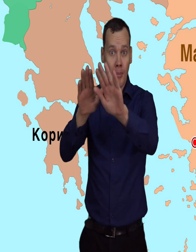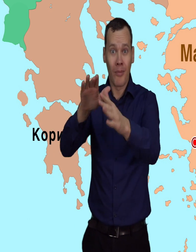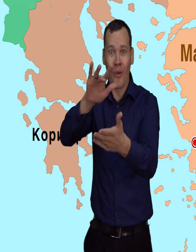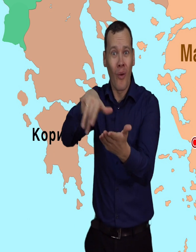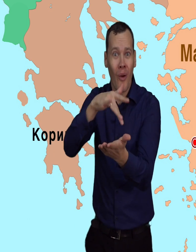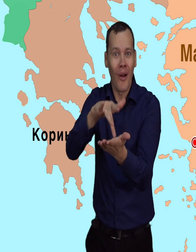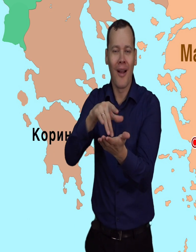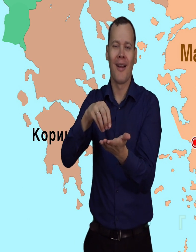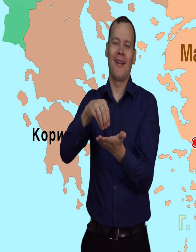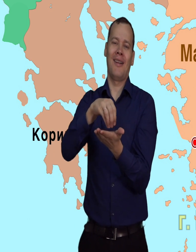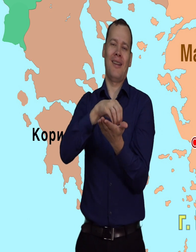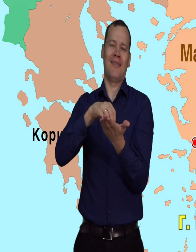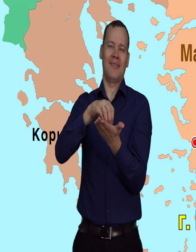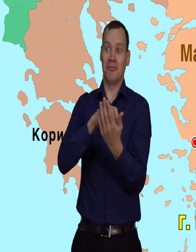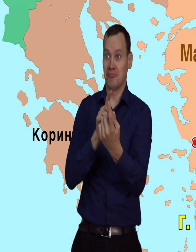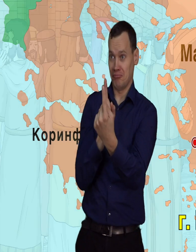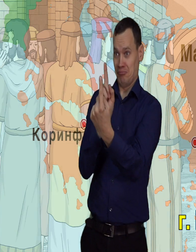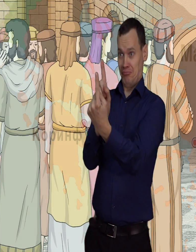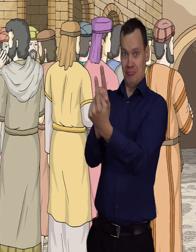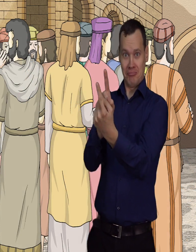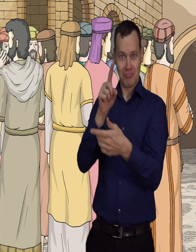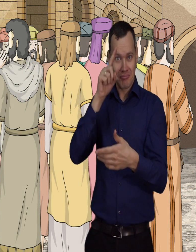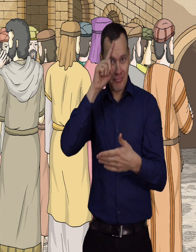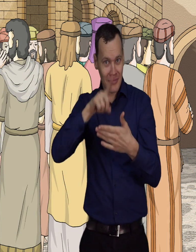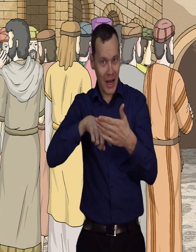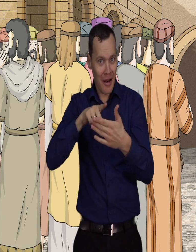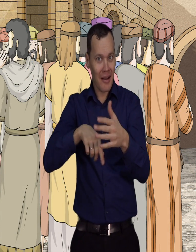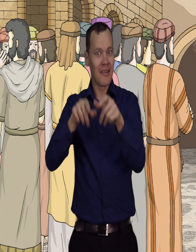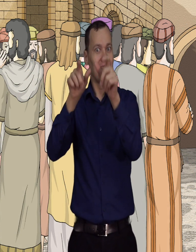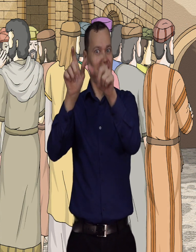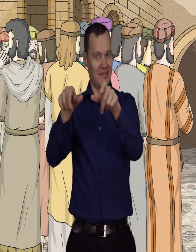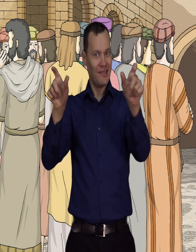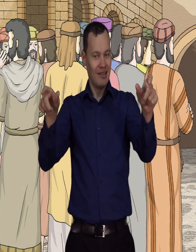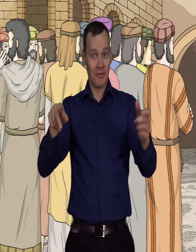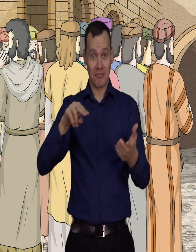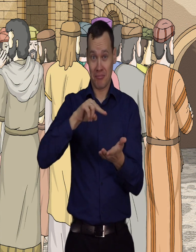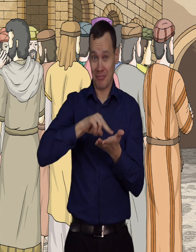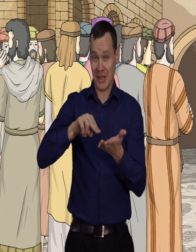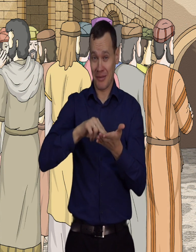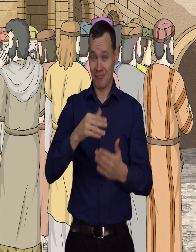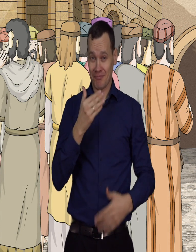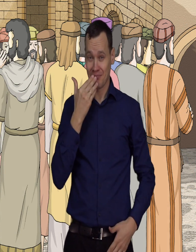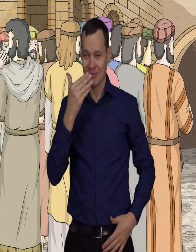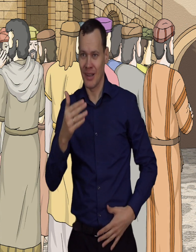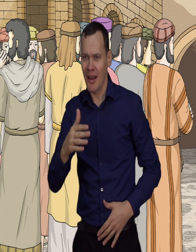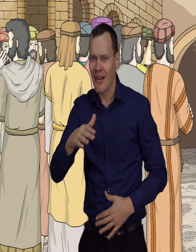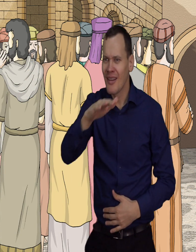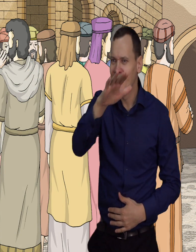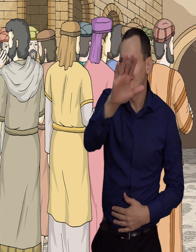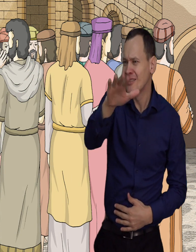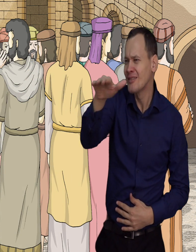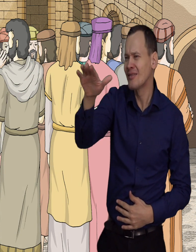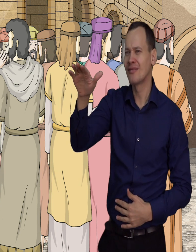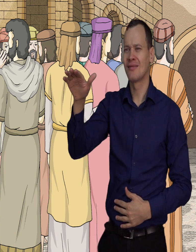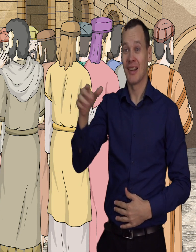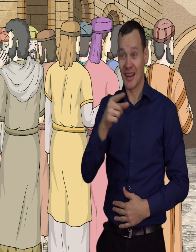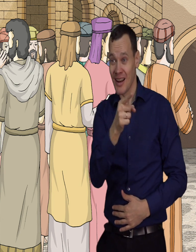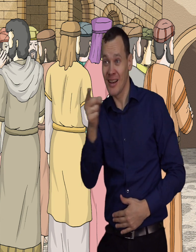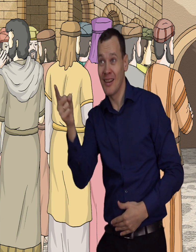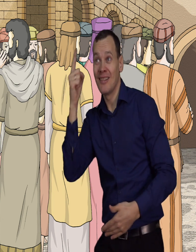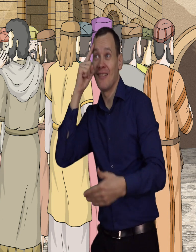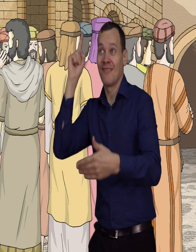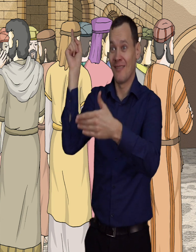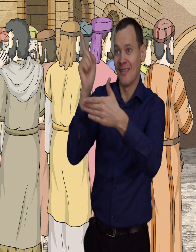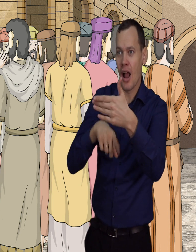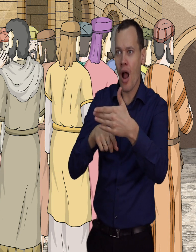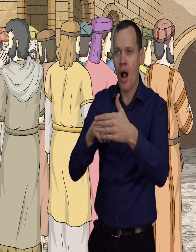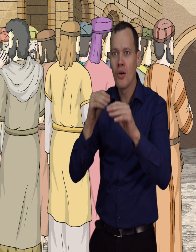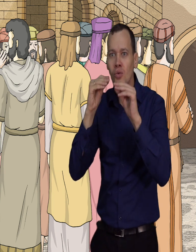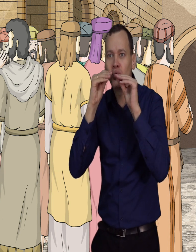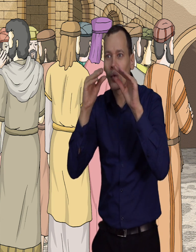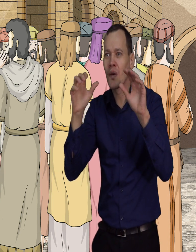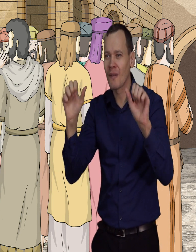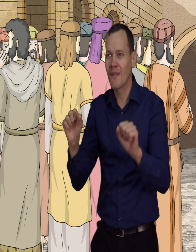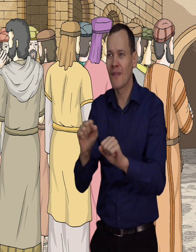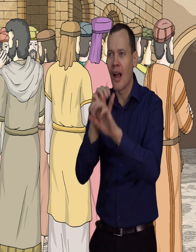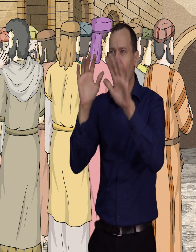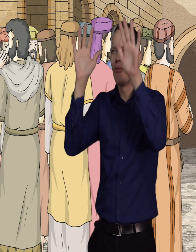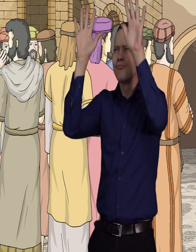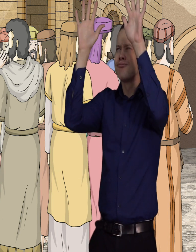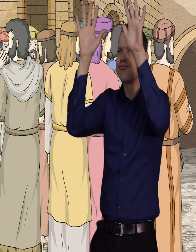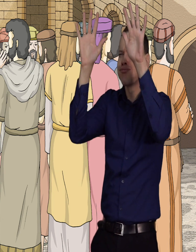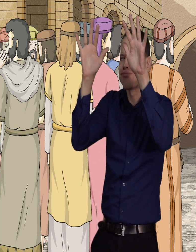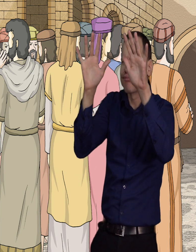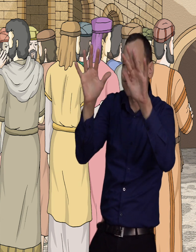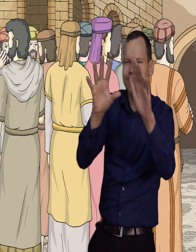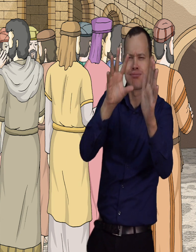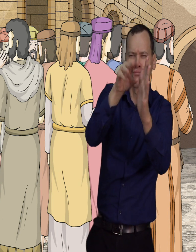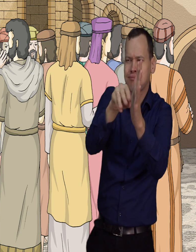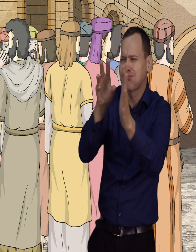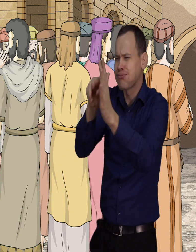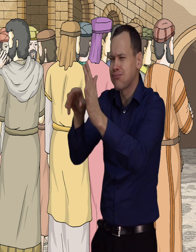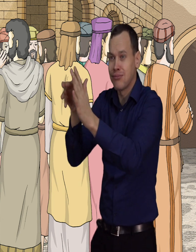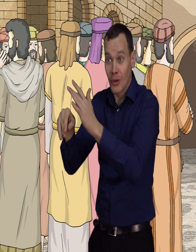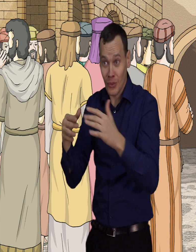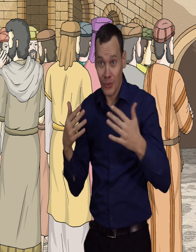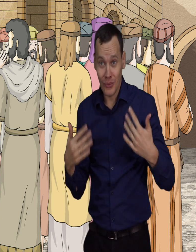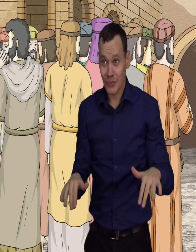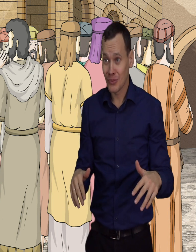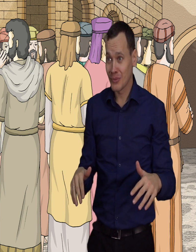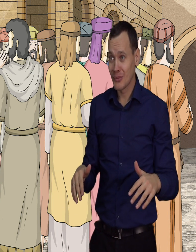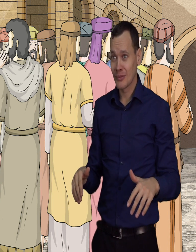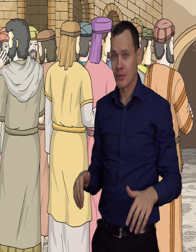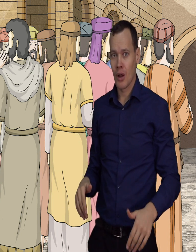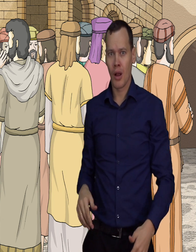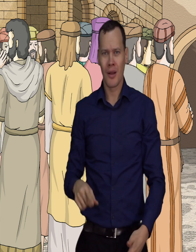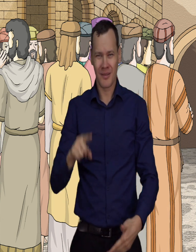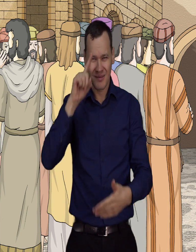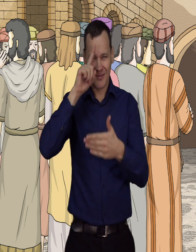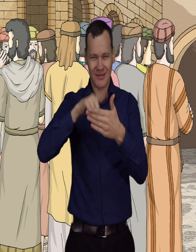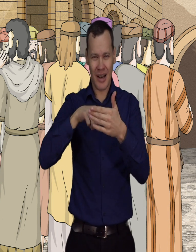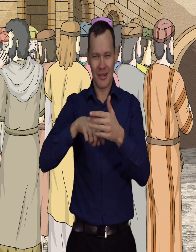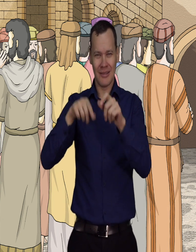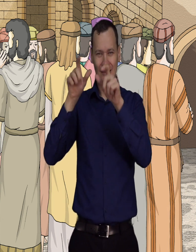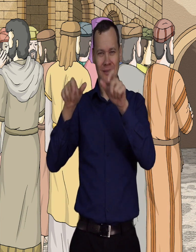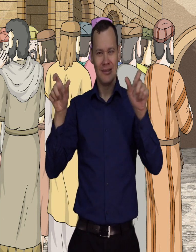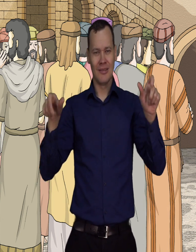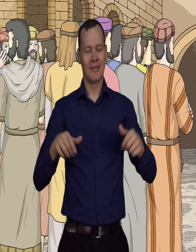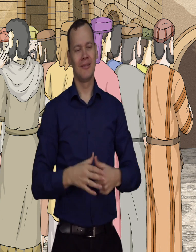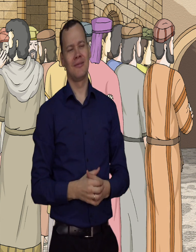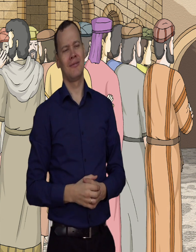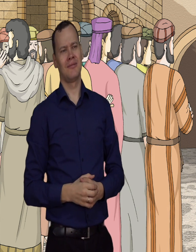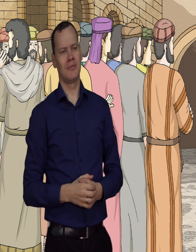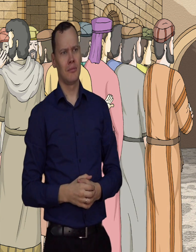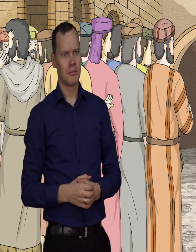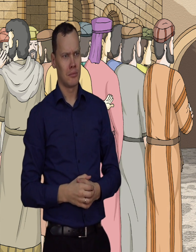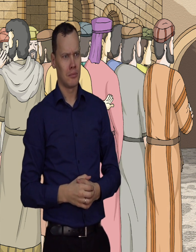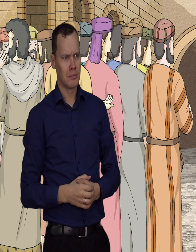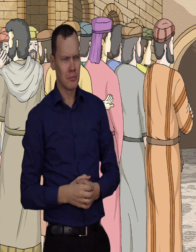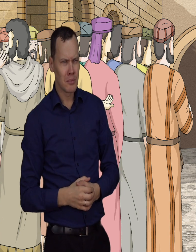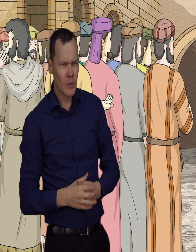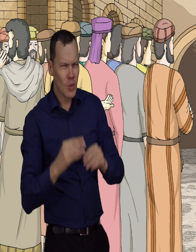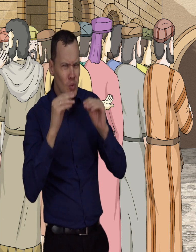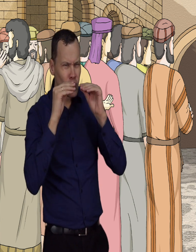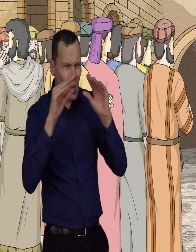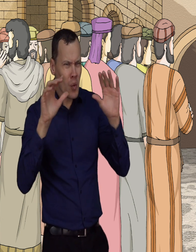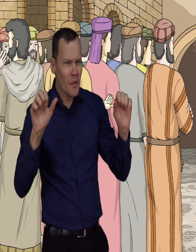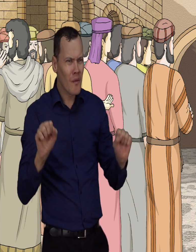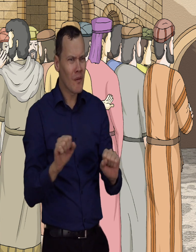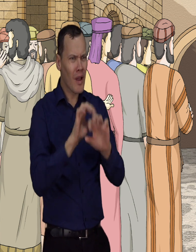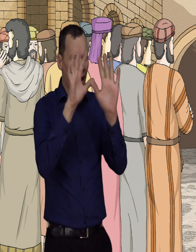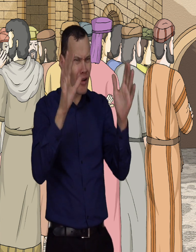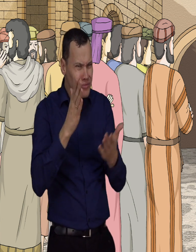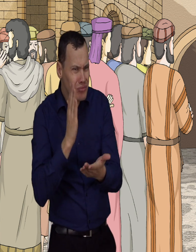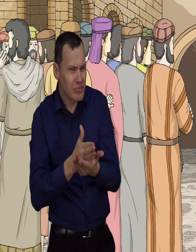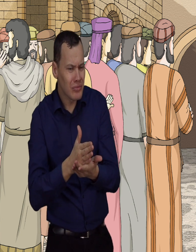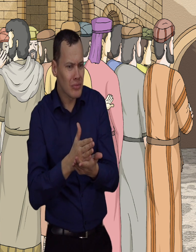There he found some disciples and asked them, “Did you receive the Holy Spirit when you became believers?”